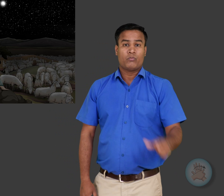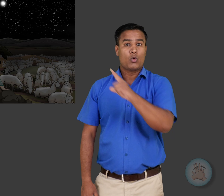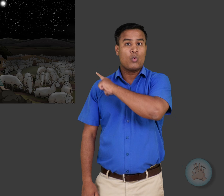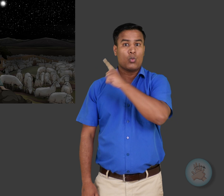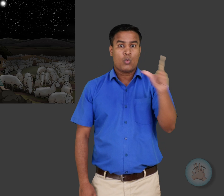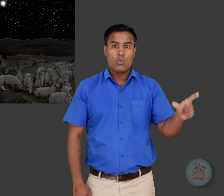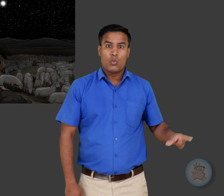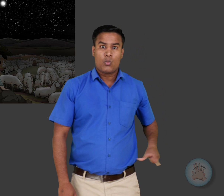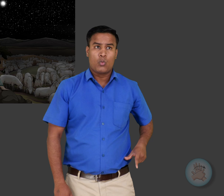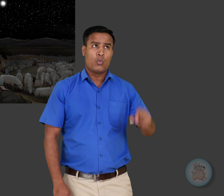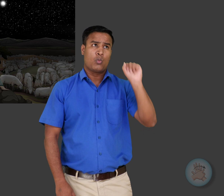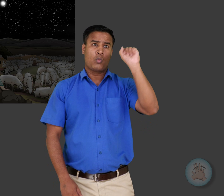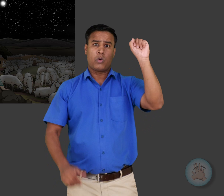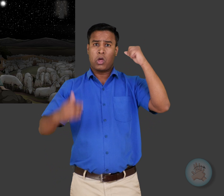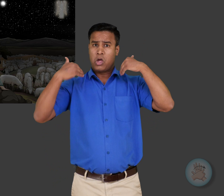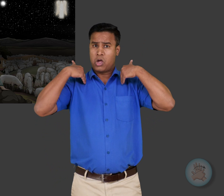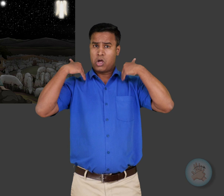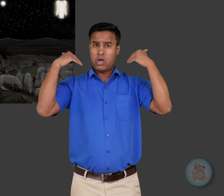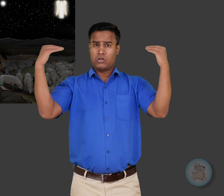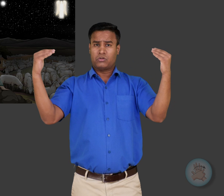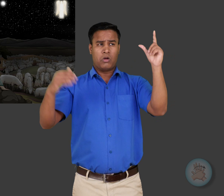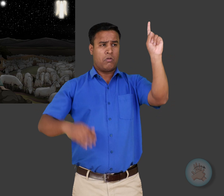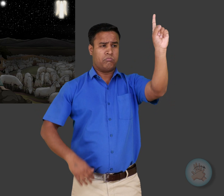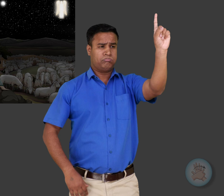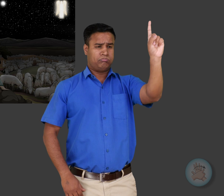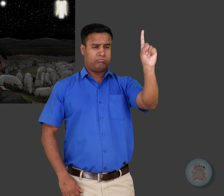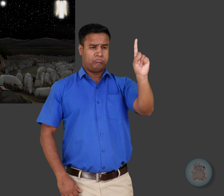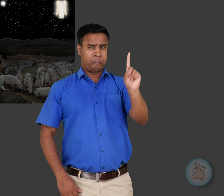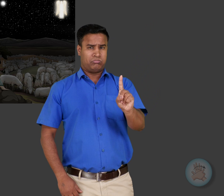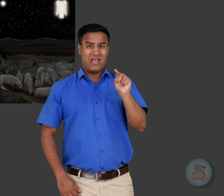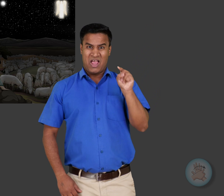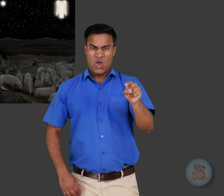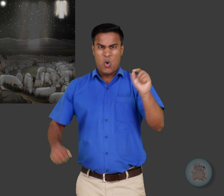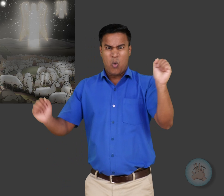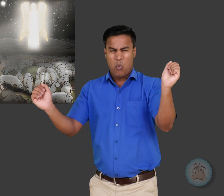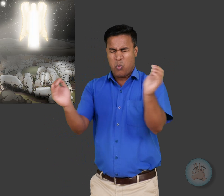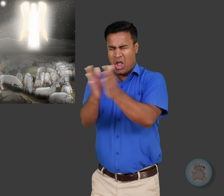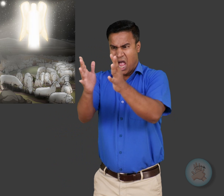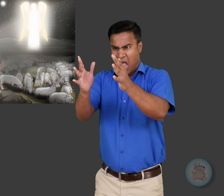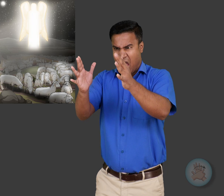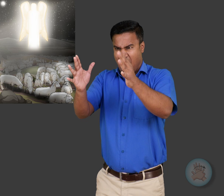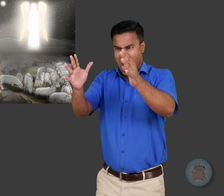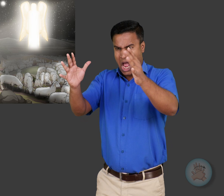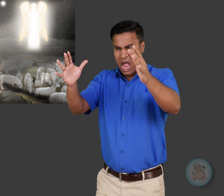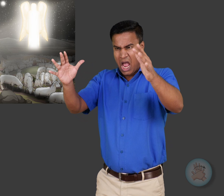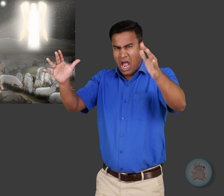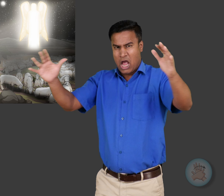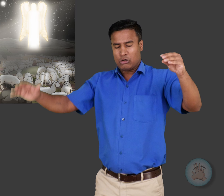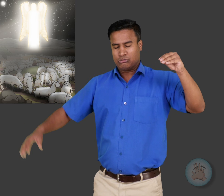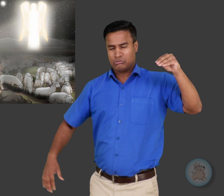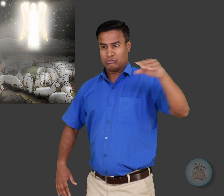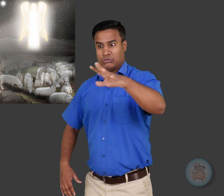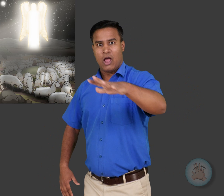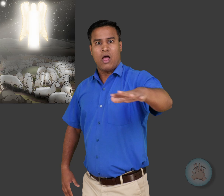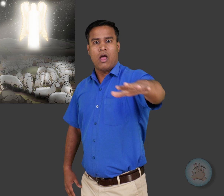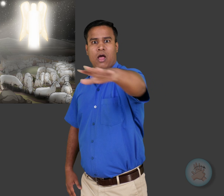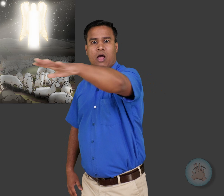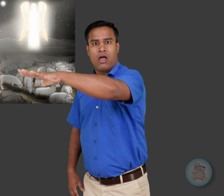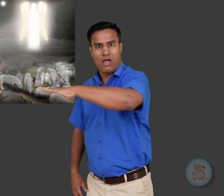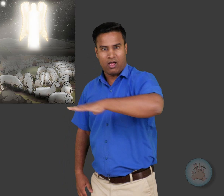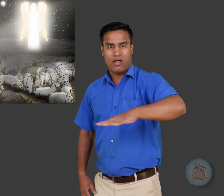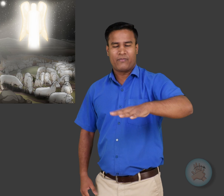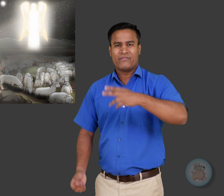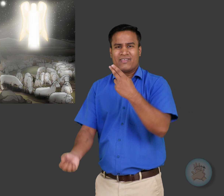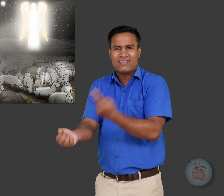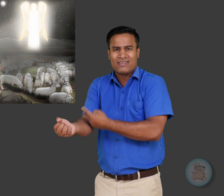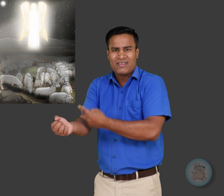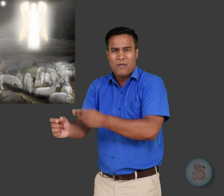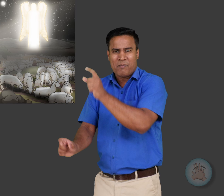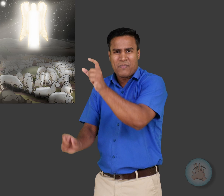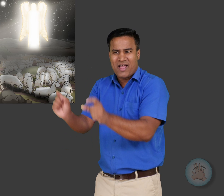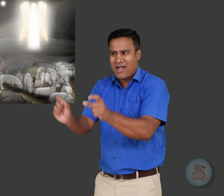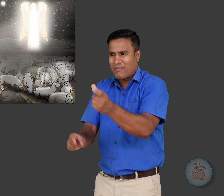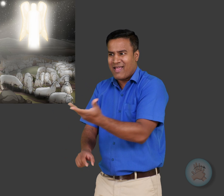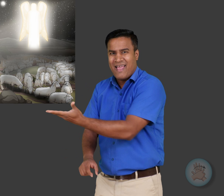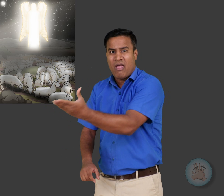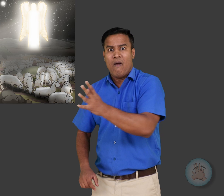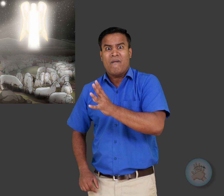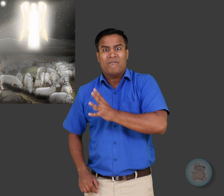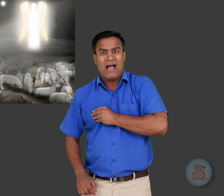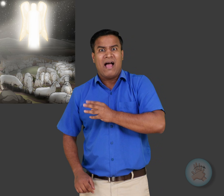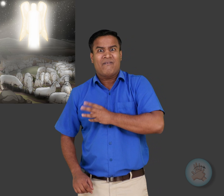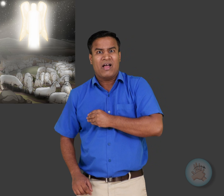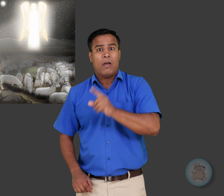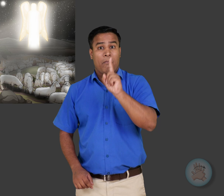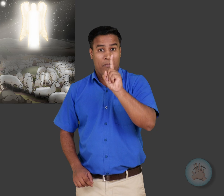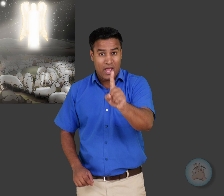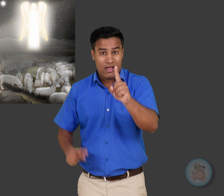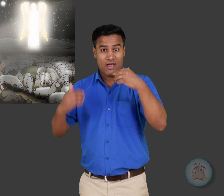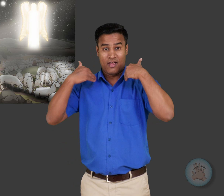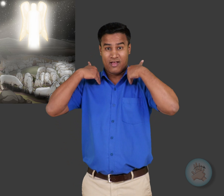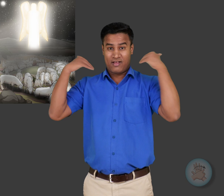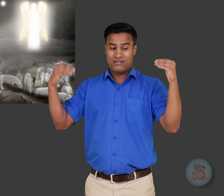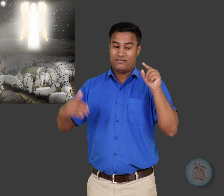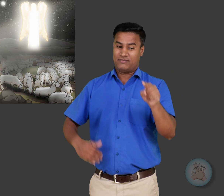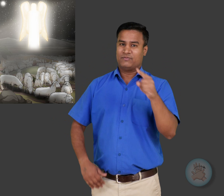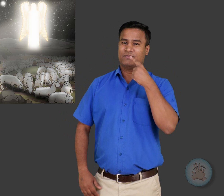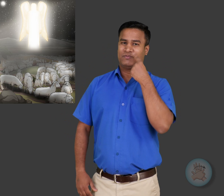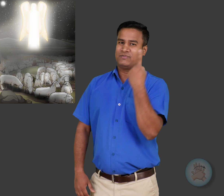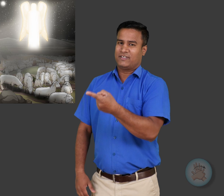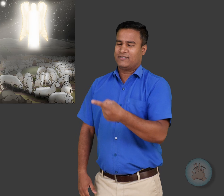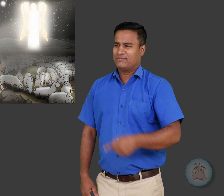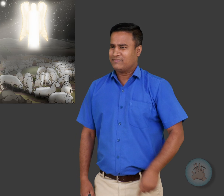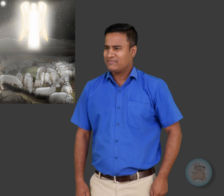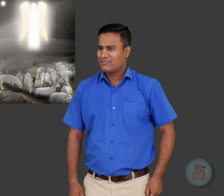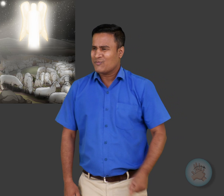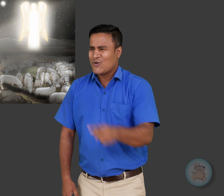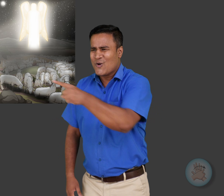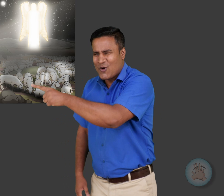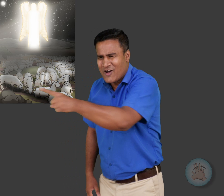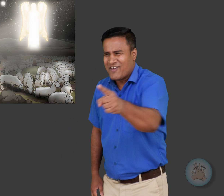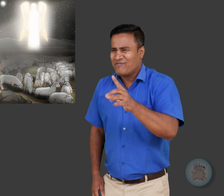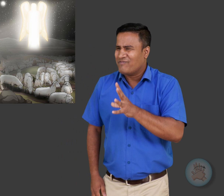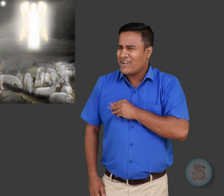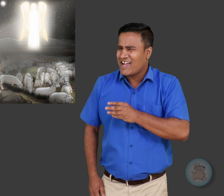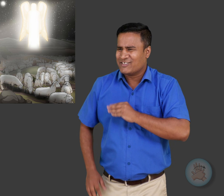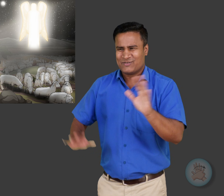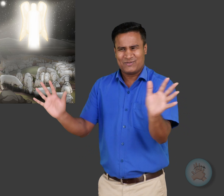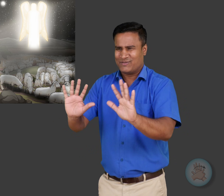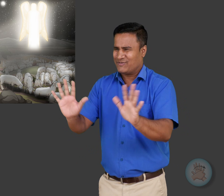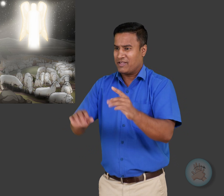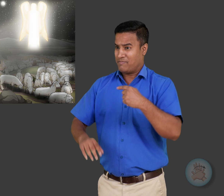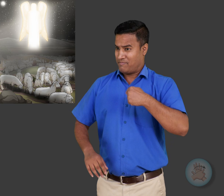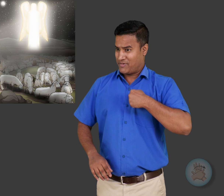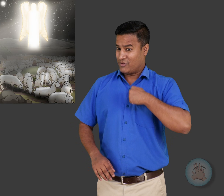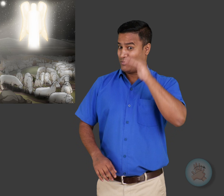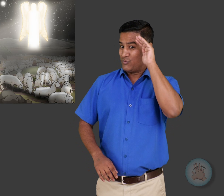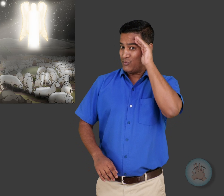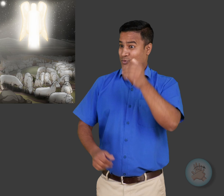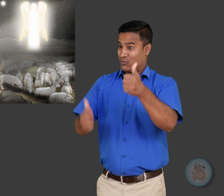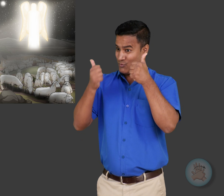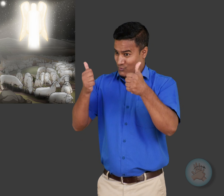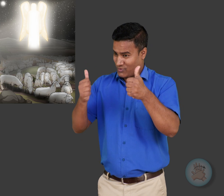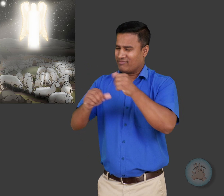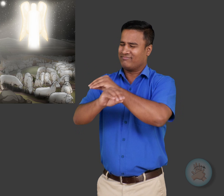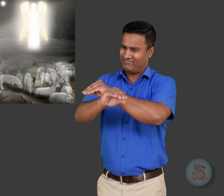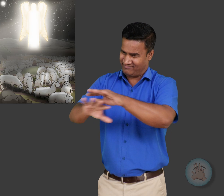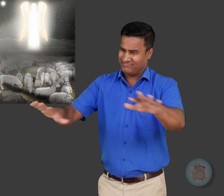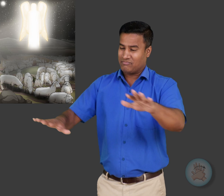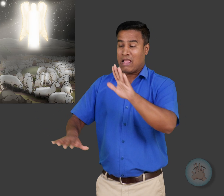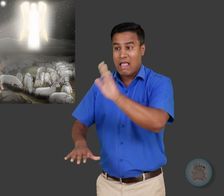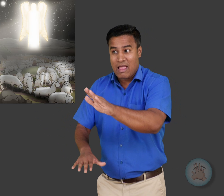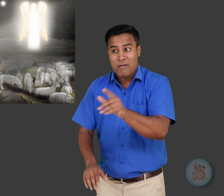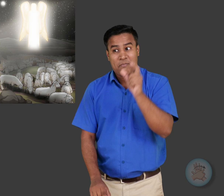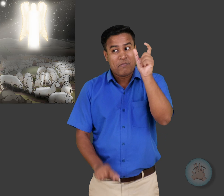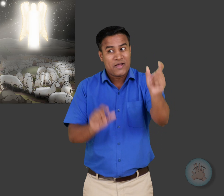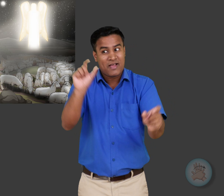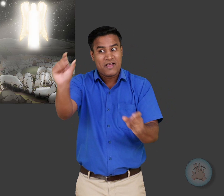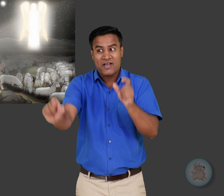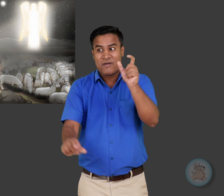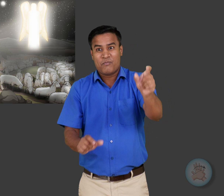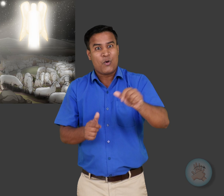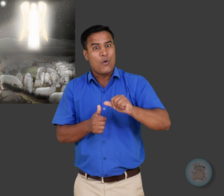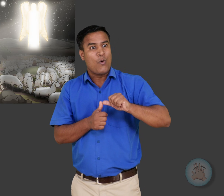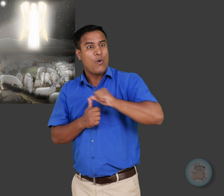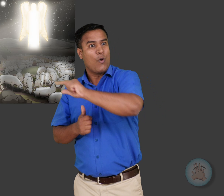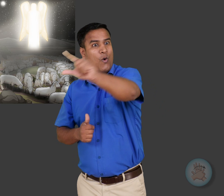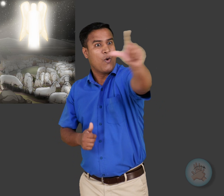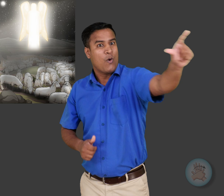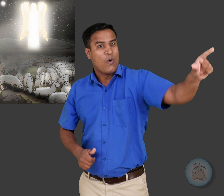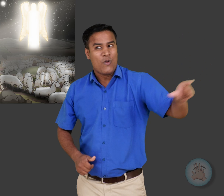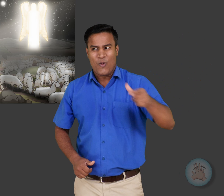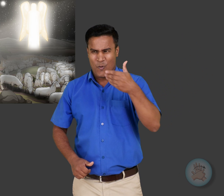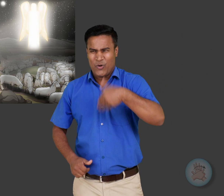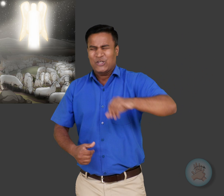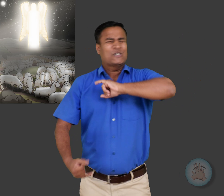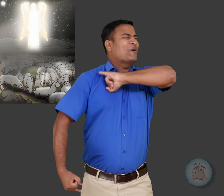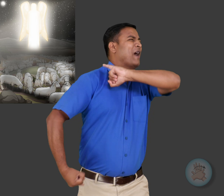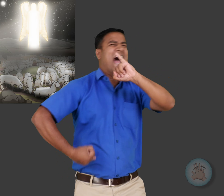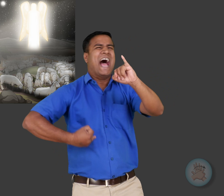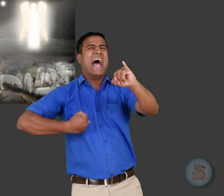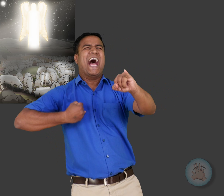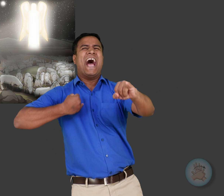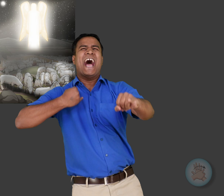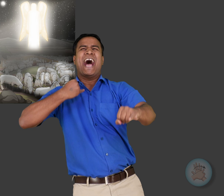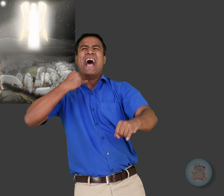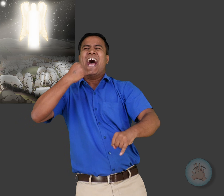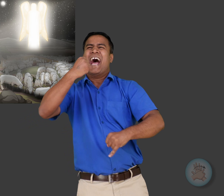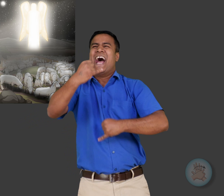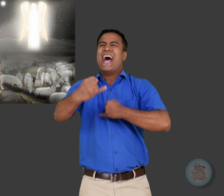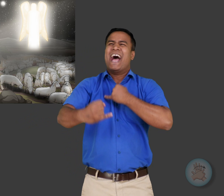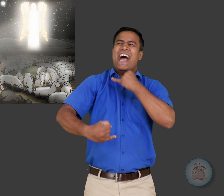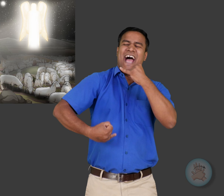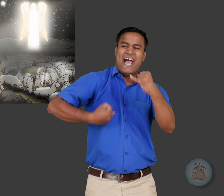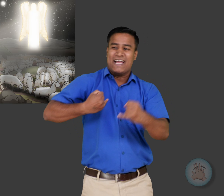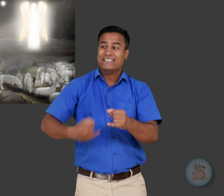Just then an angel of the Lord stood before them, and the glory of the Lord shone around them, and they were terrified. But the angel said to them, “Do not be afraid!